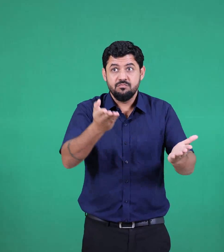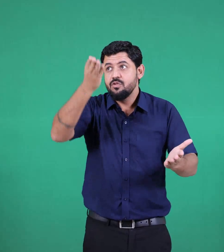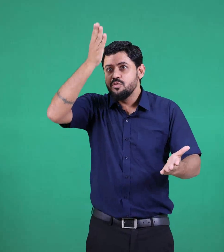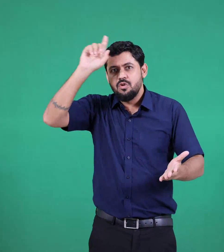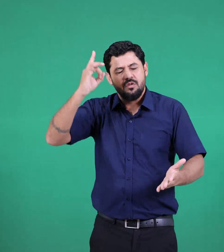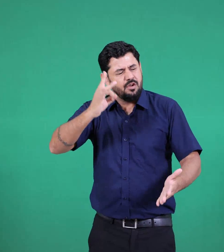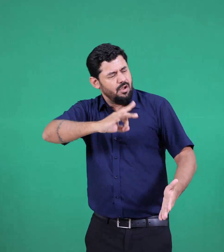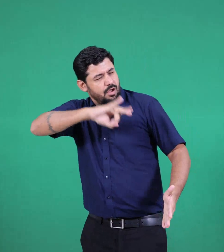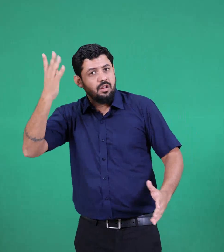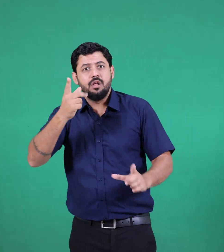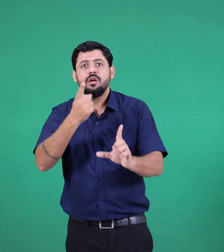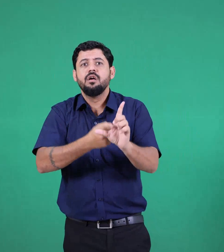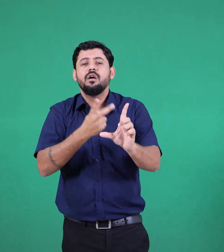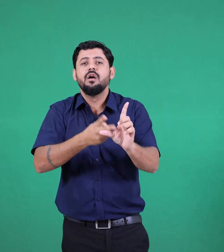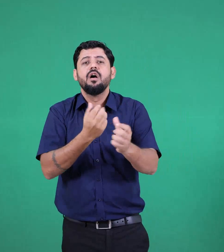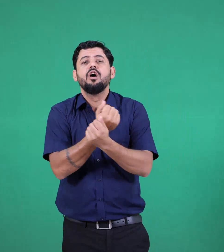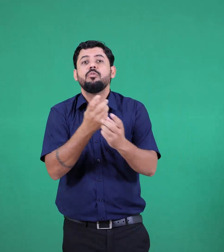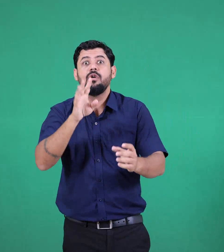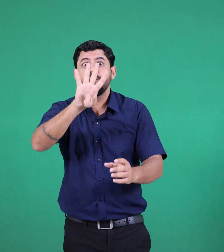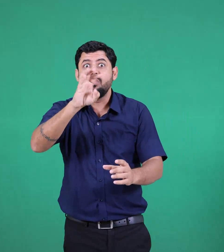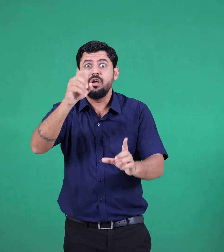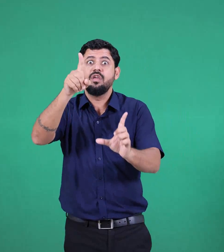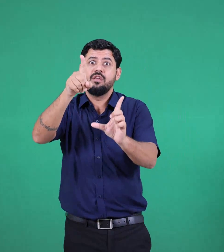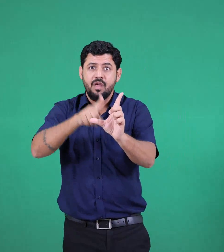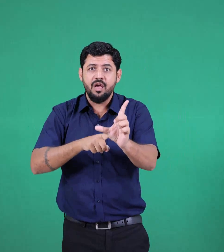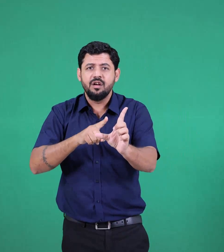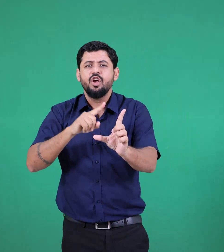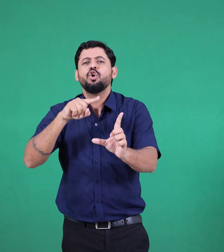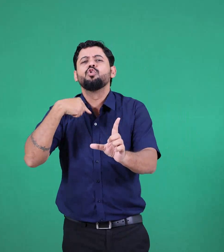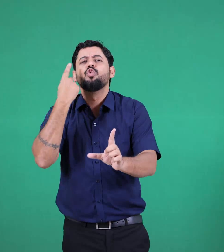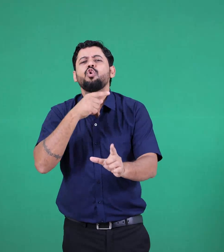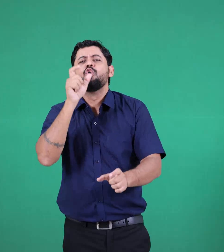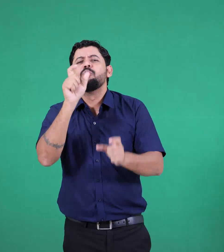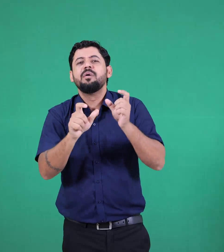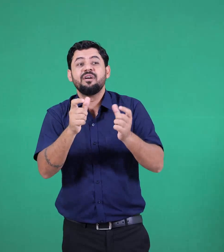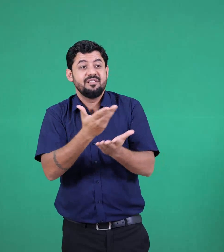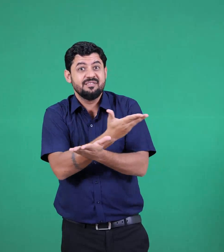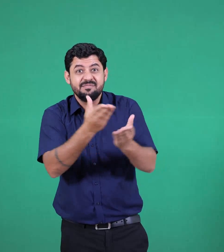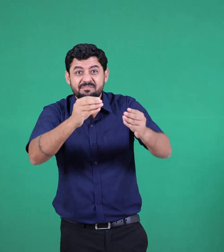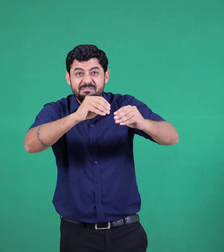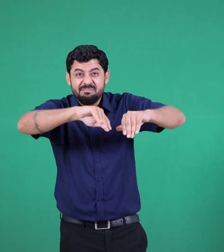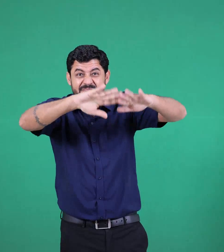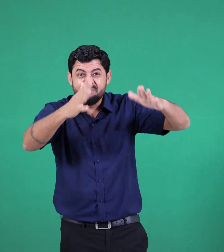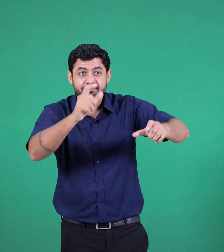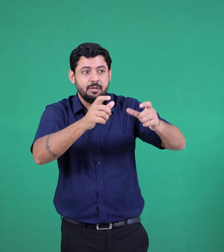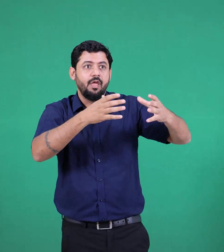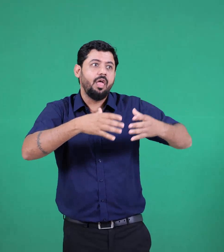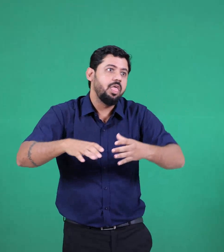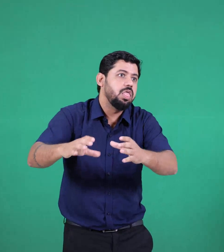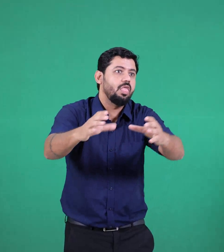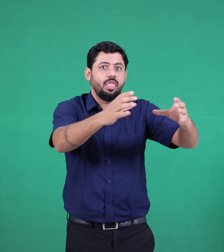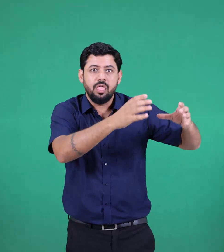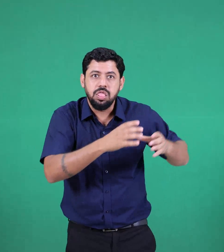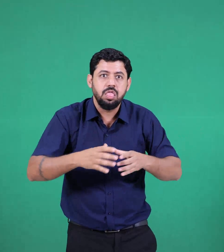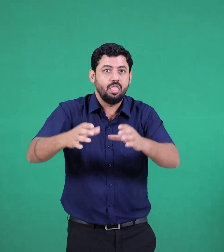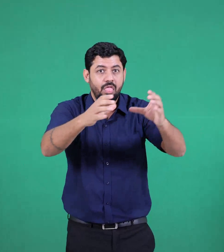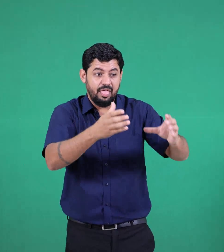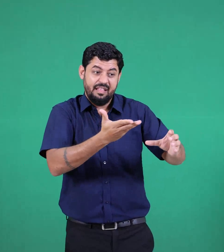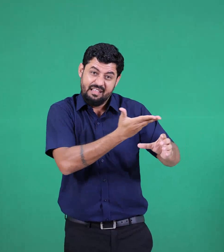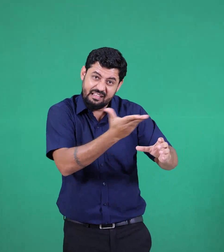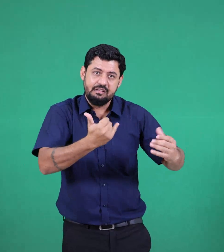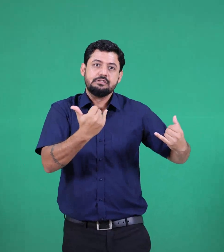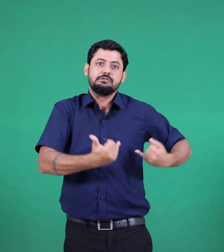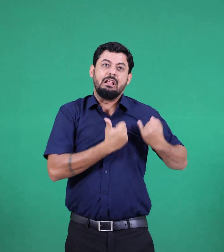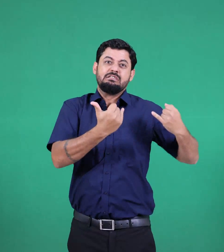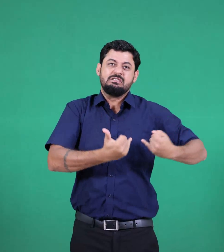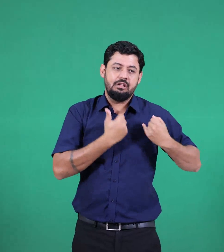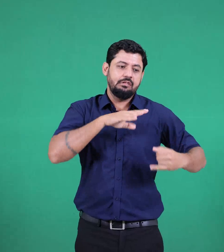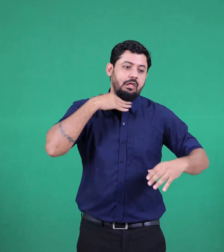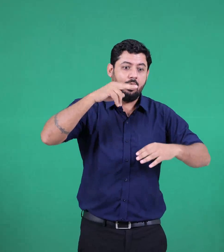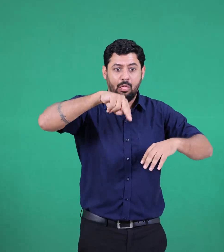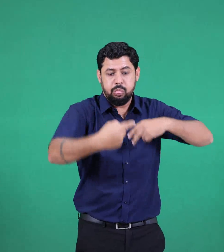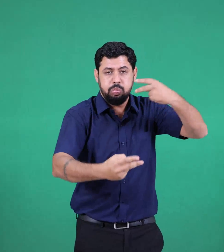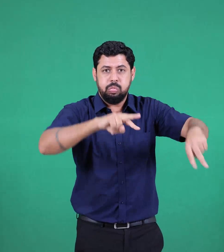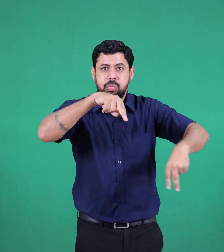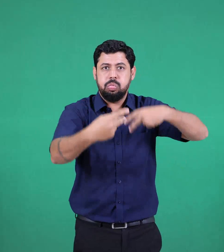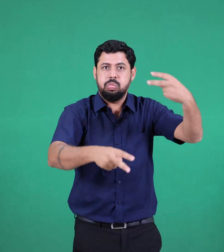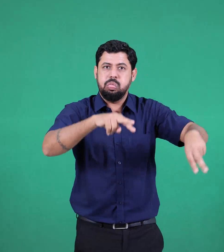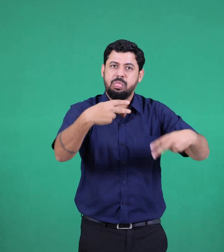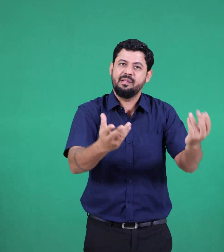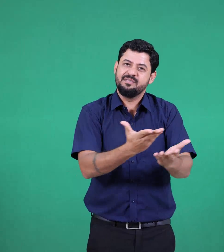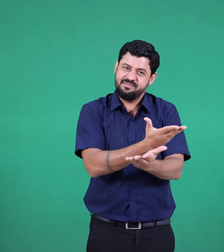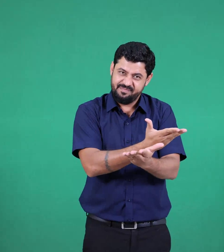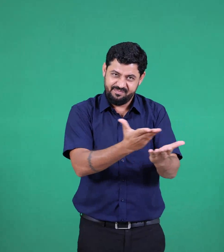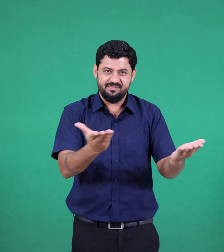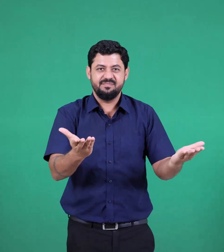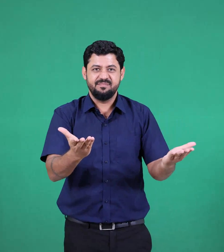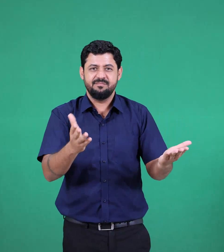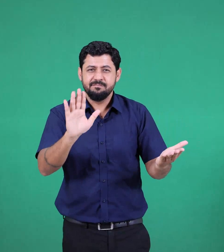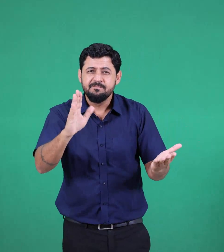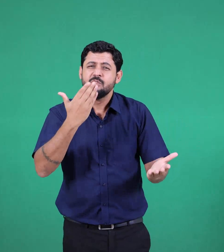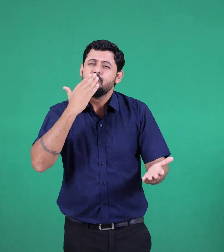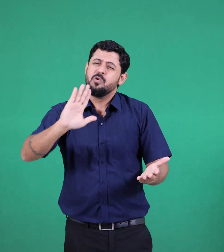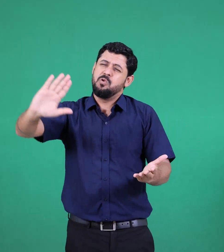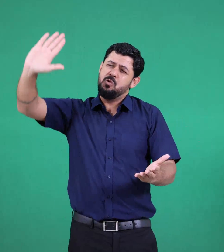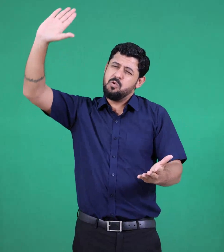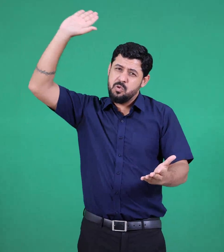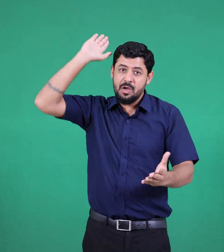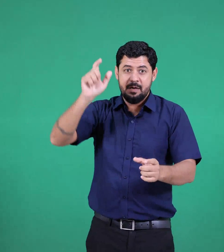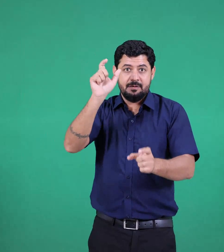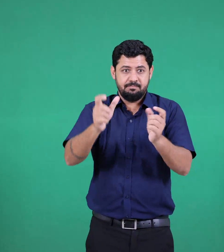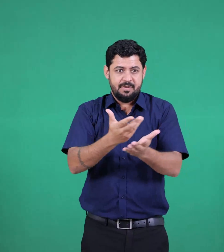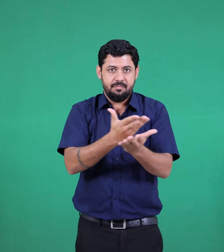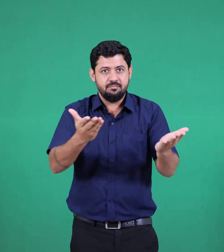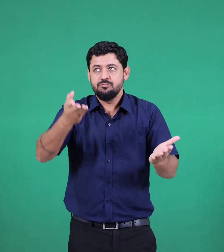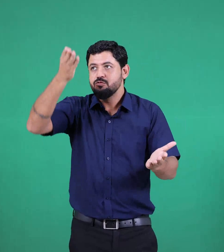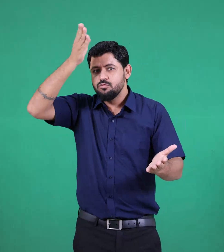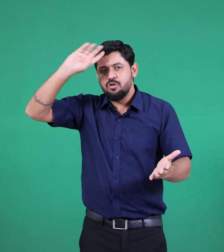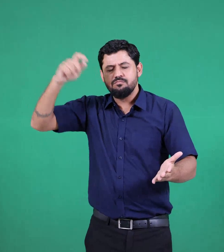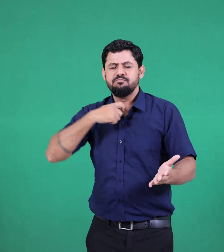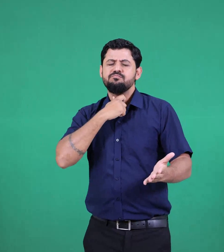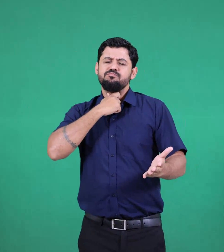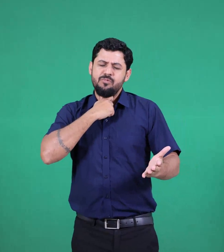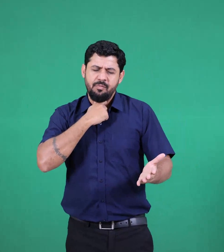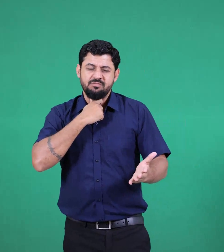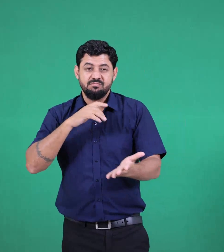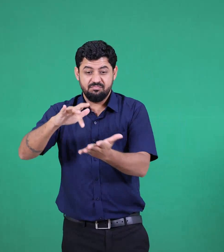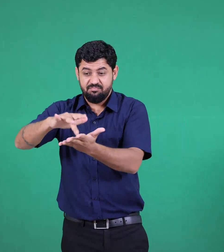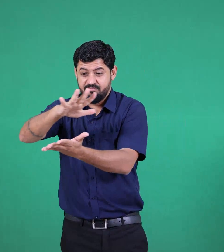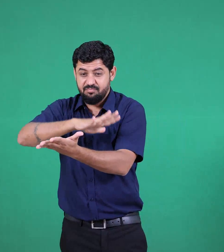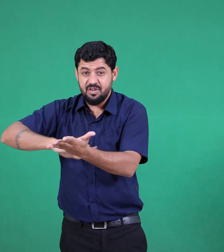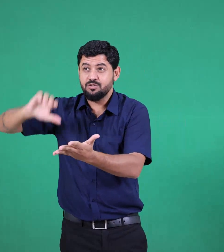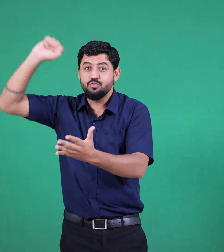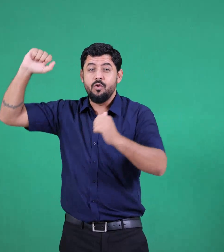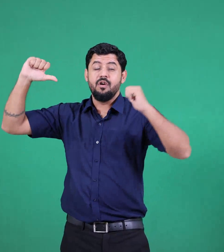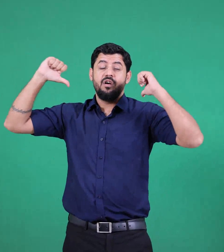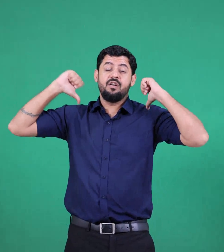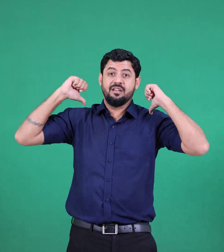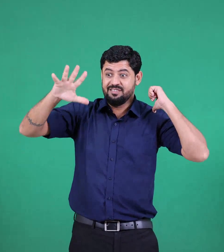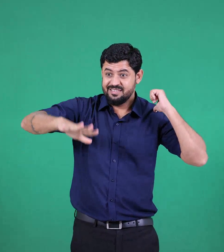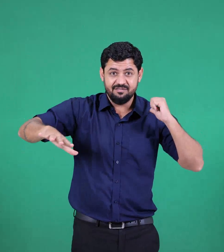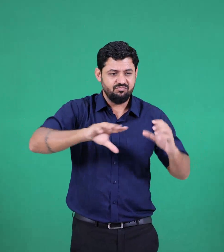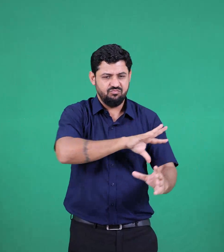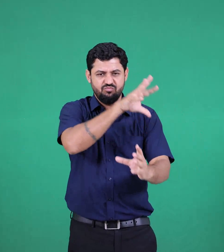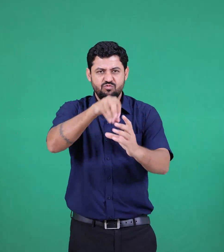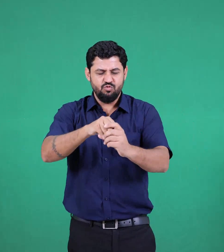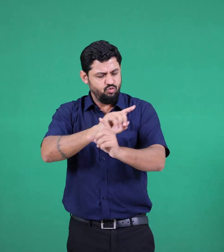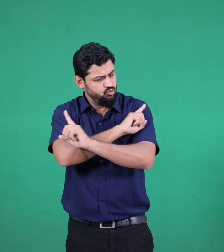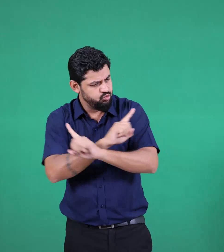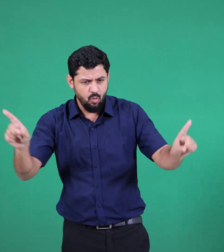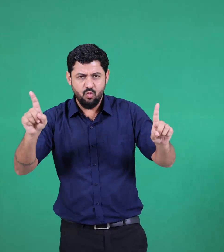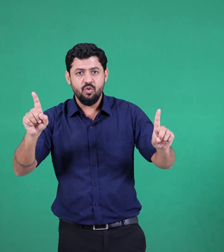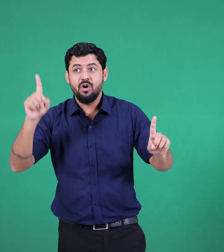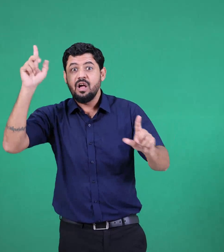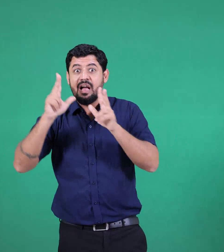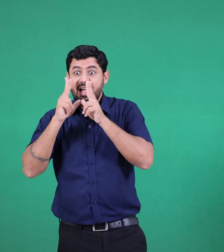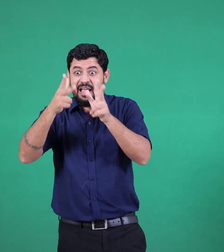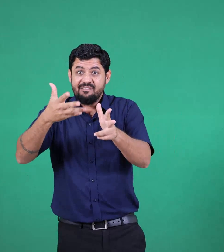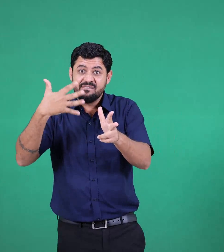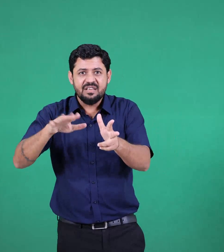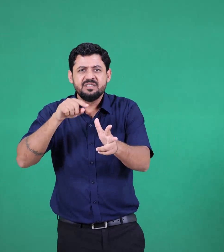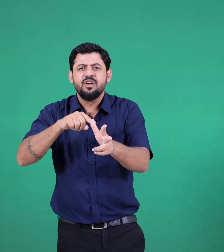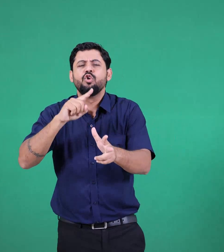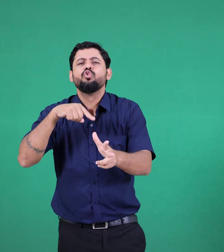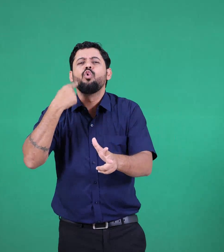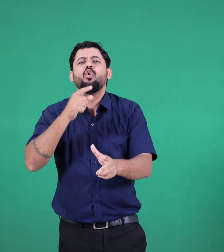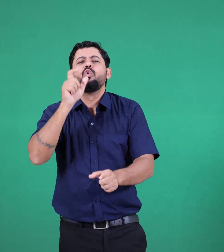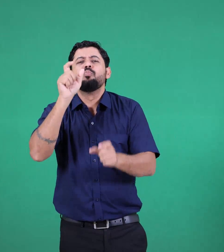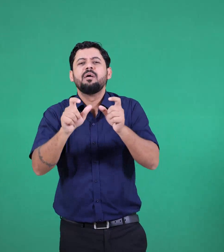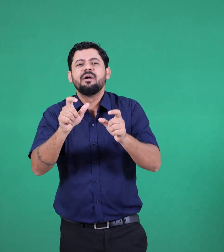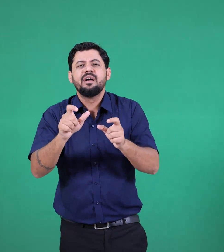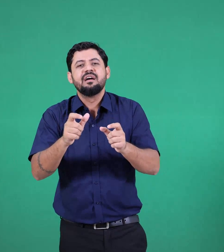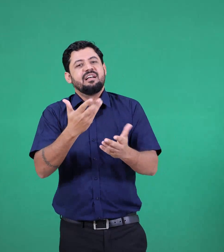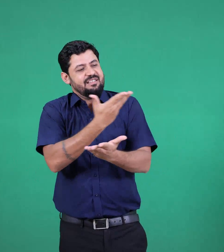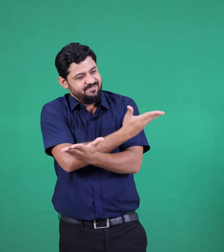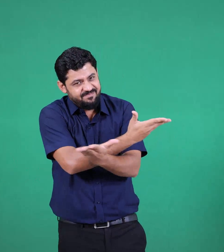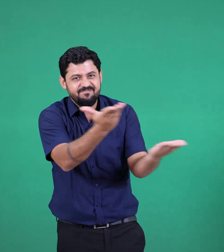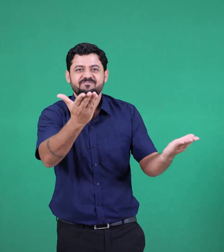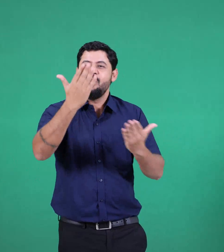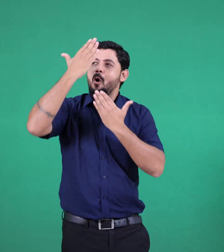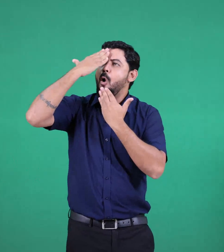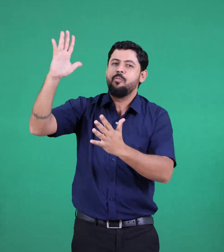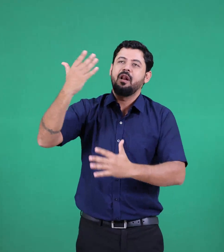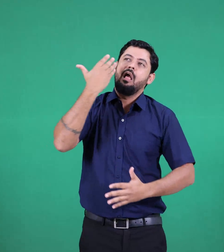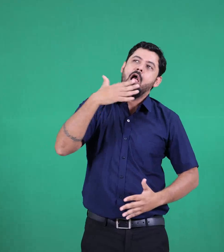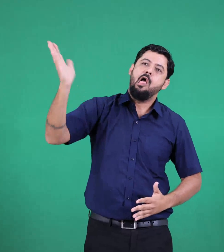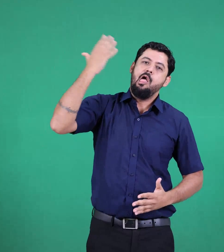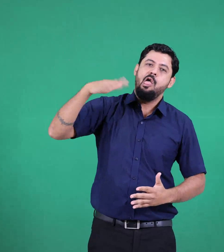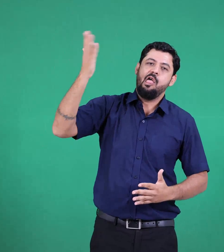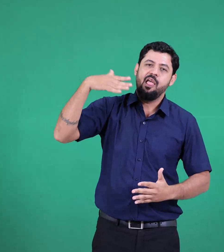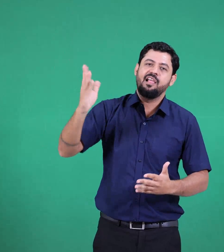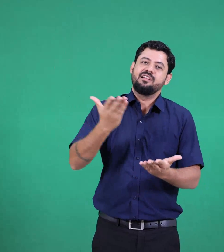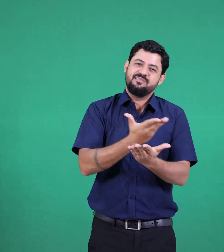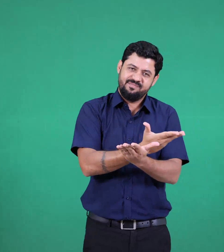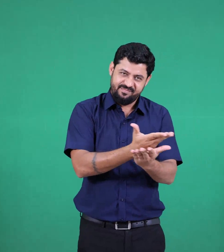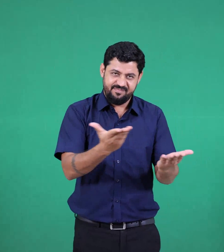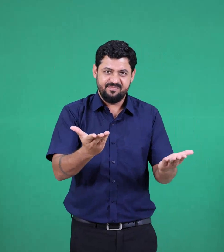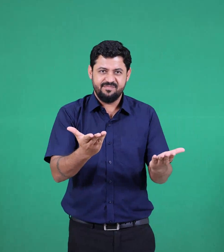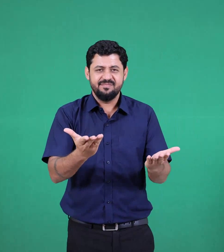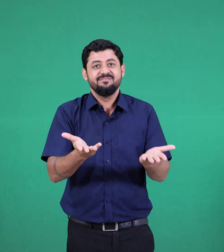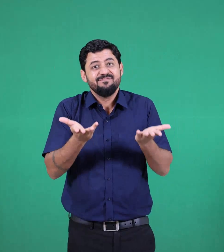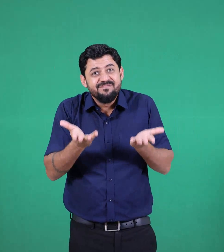Was it not with those who sinned, whose bodies fell in the wilderness? And to whom did He swear that they would never enter His rest?